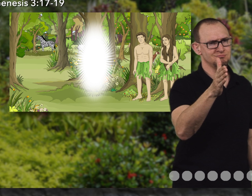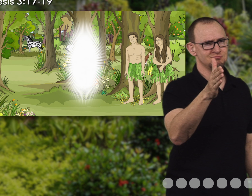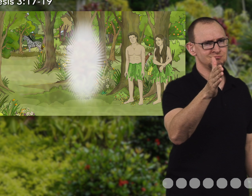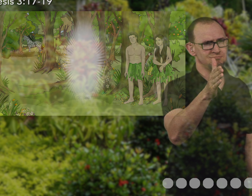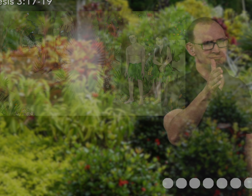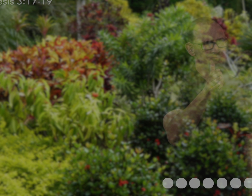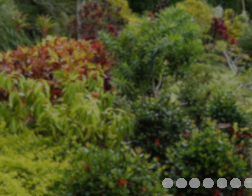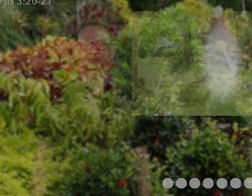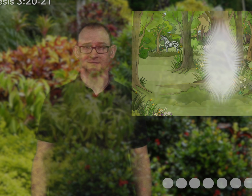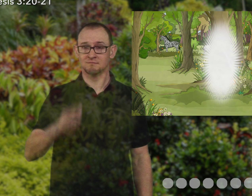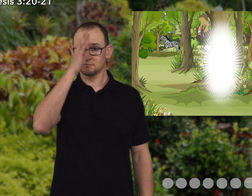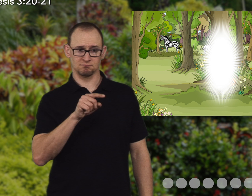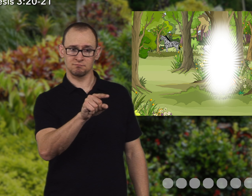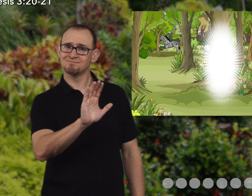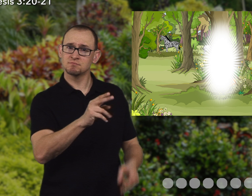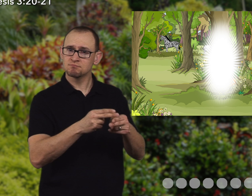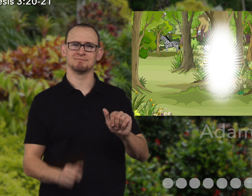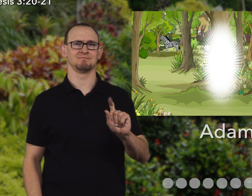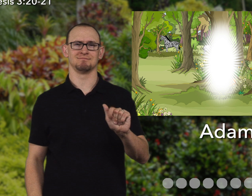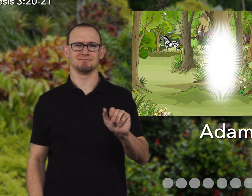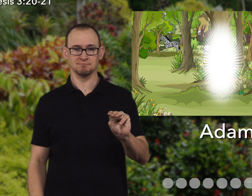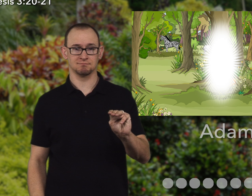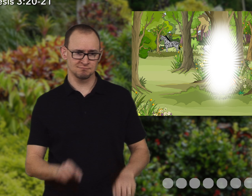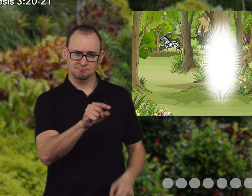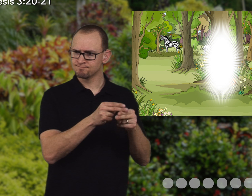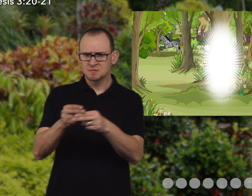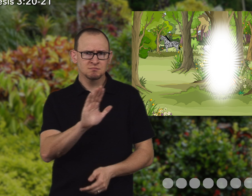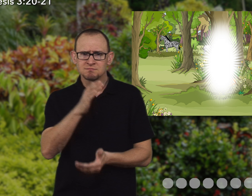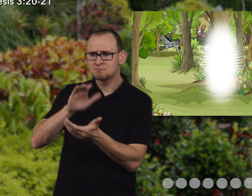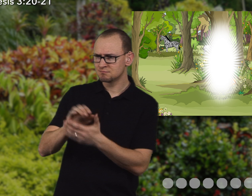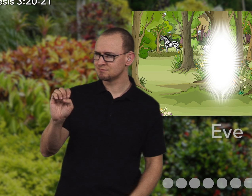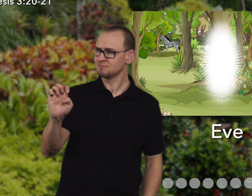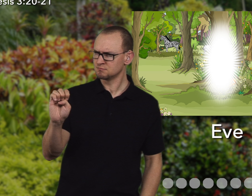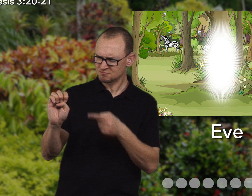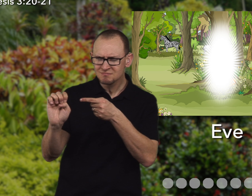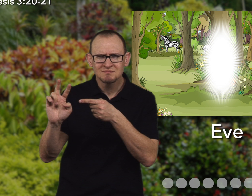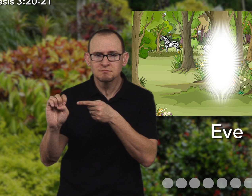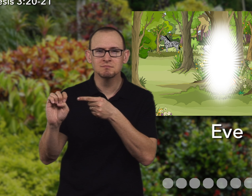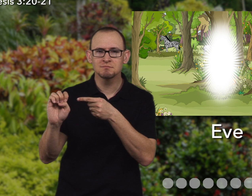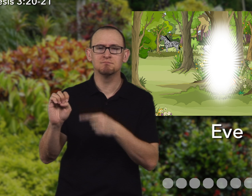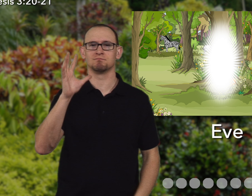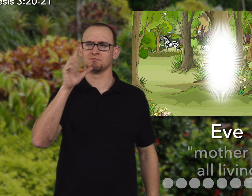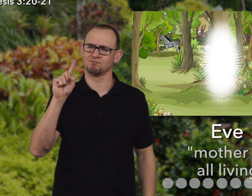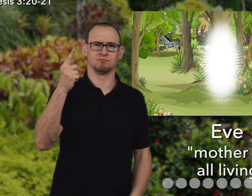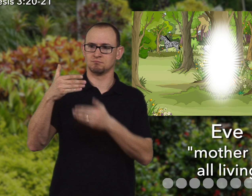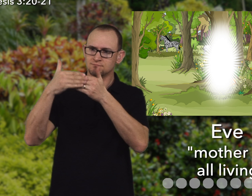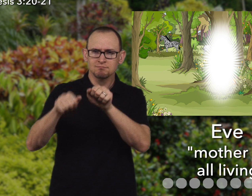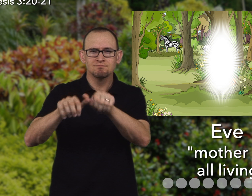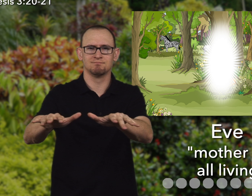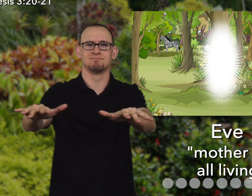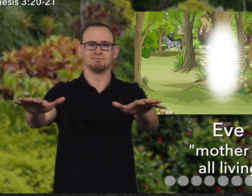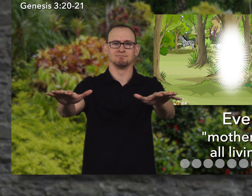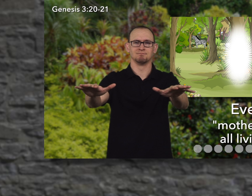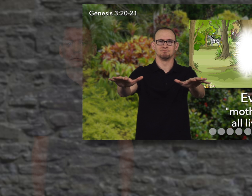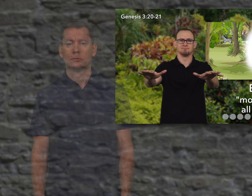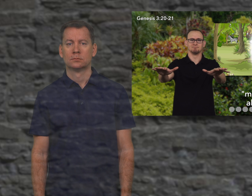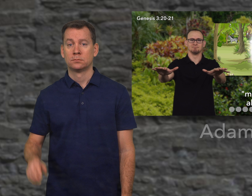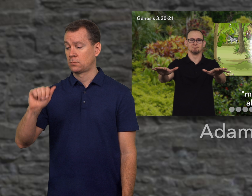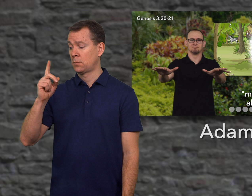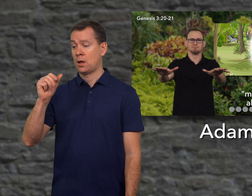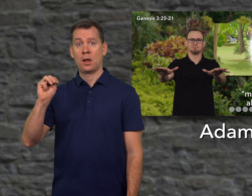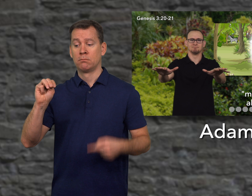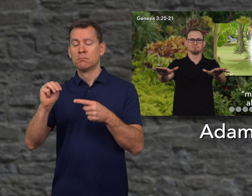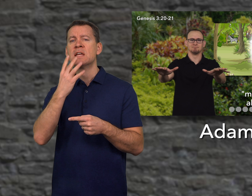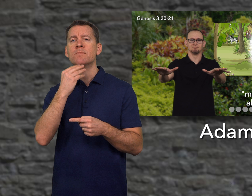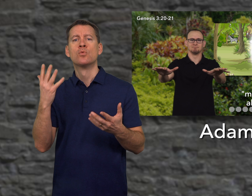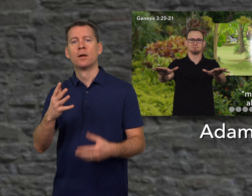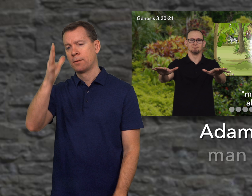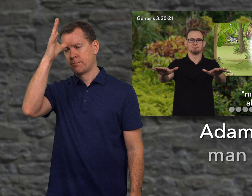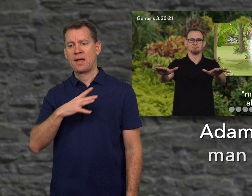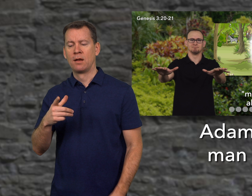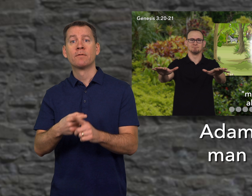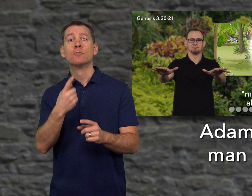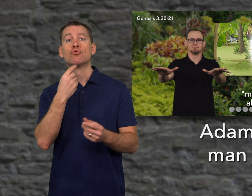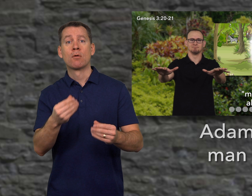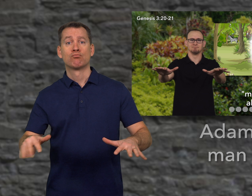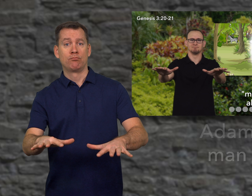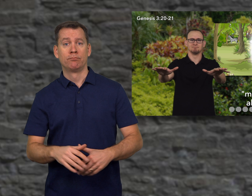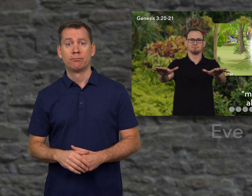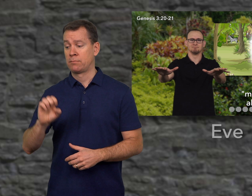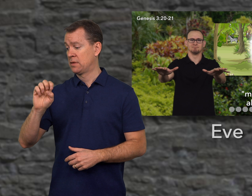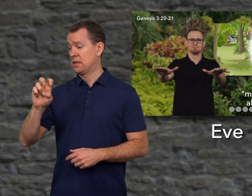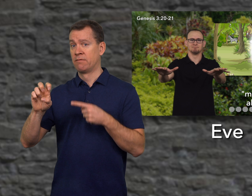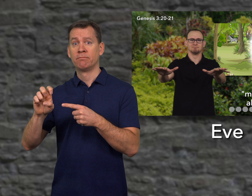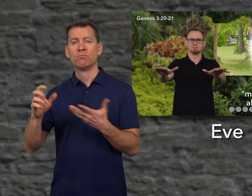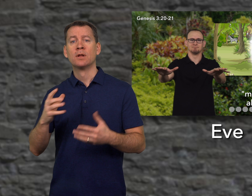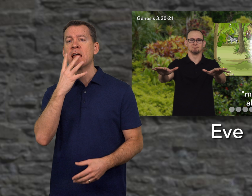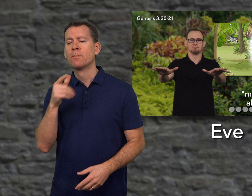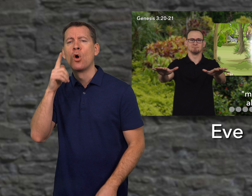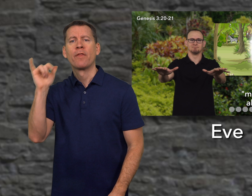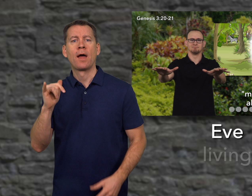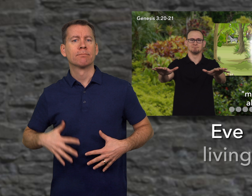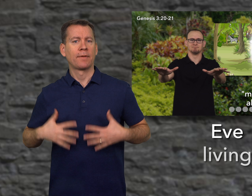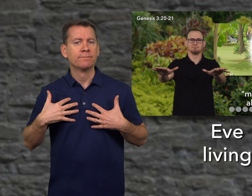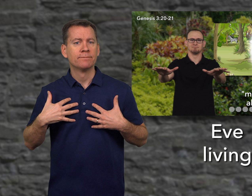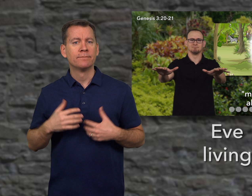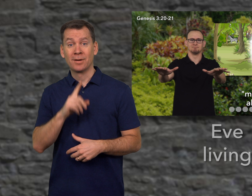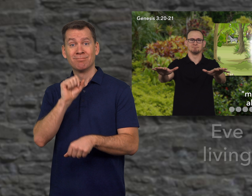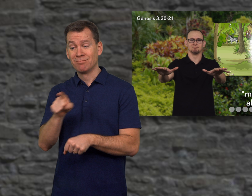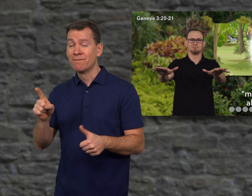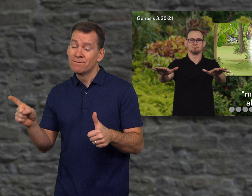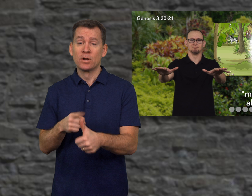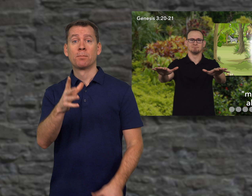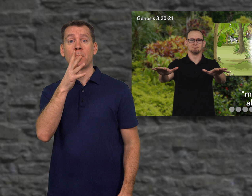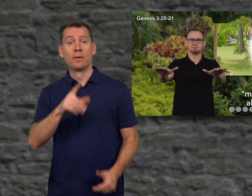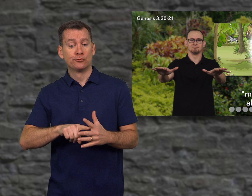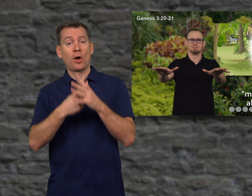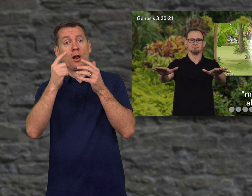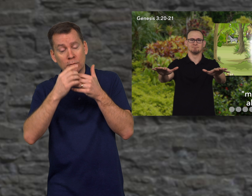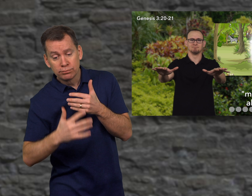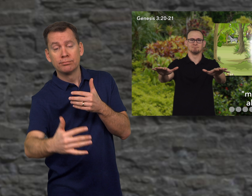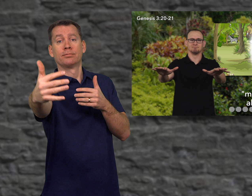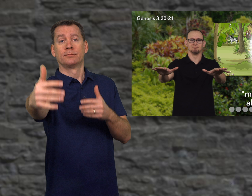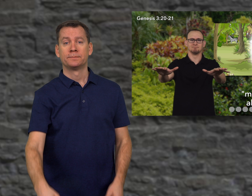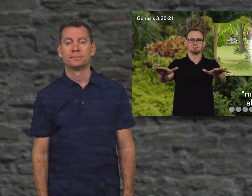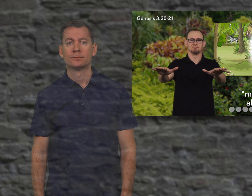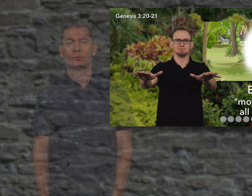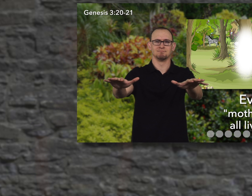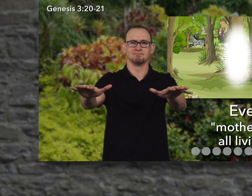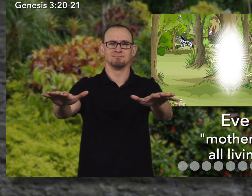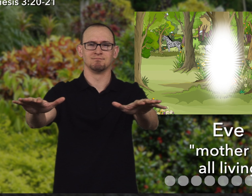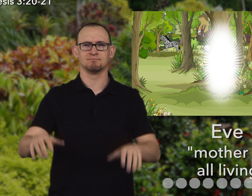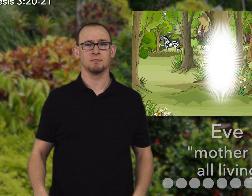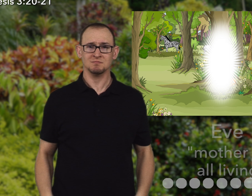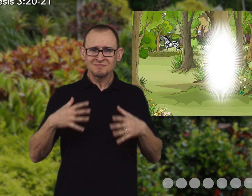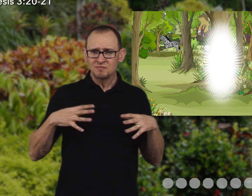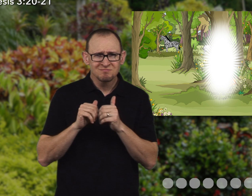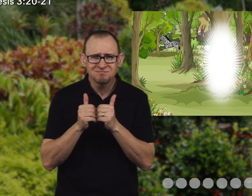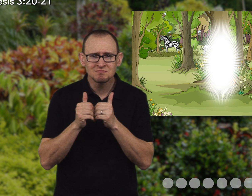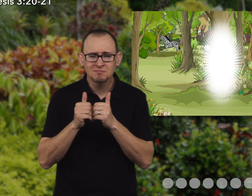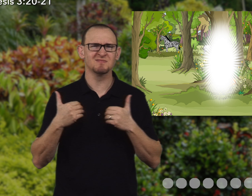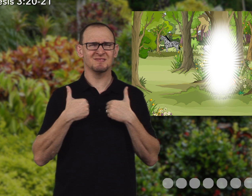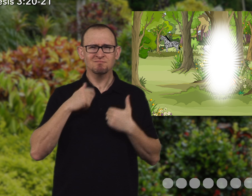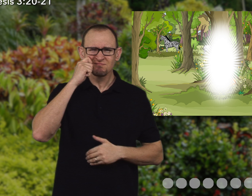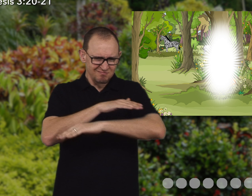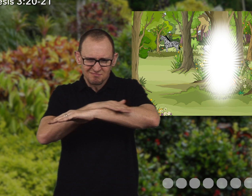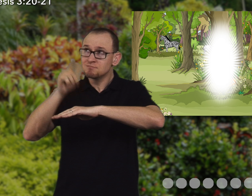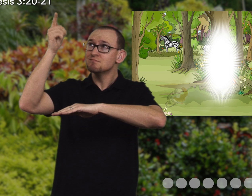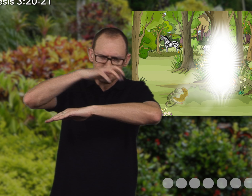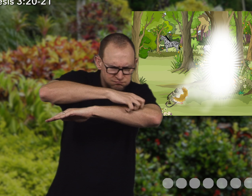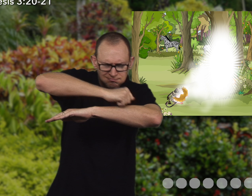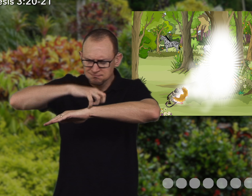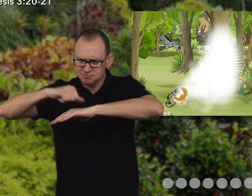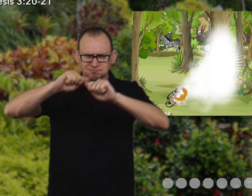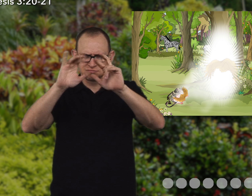And Adam named his wife Eve, because she would be the mother of all the living.